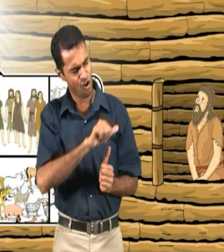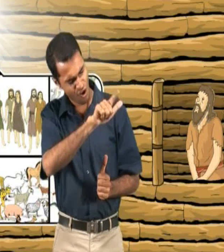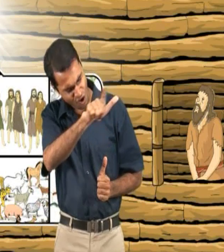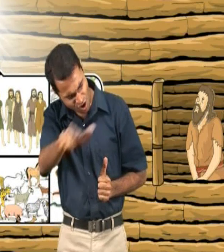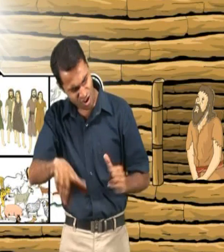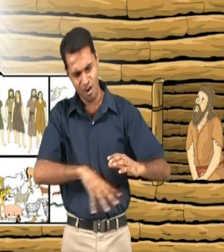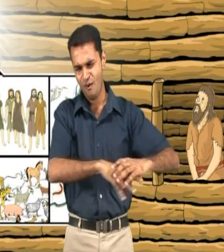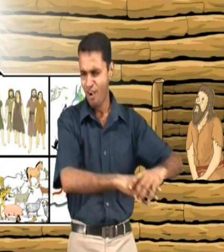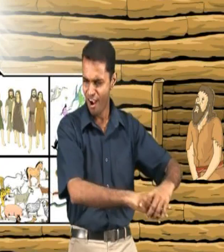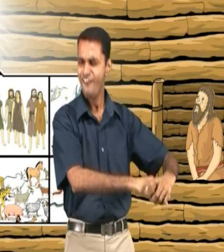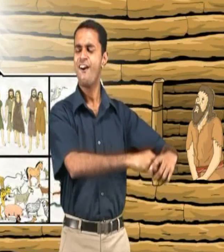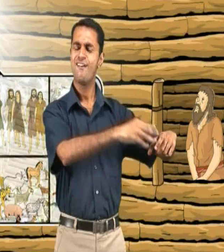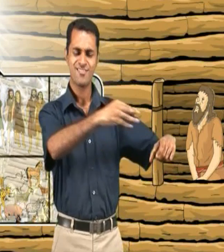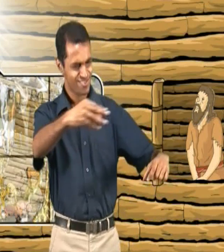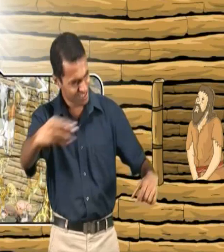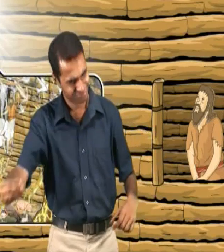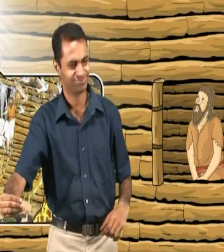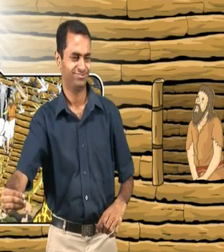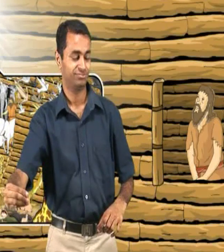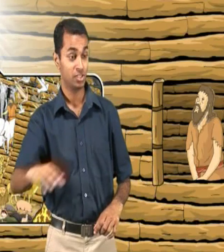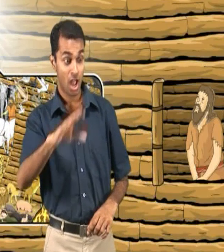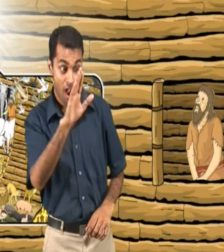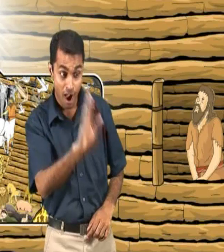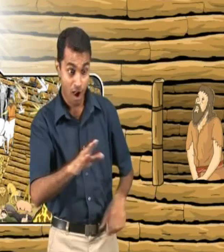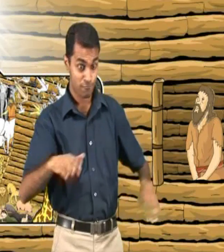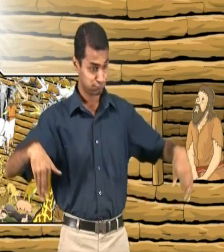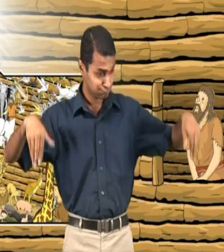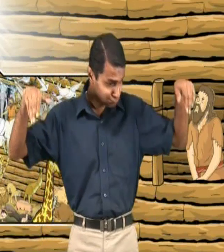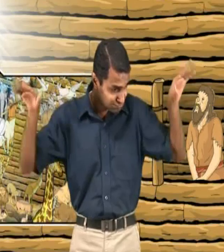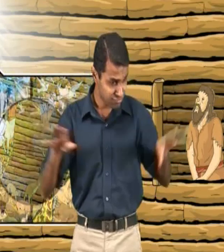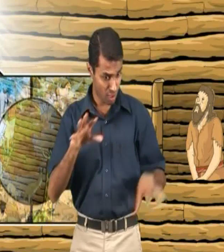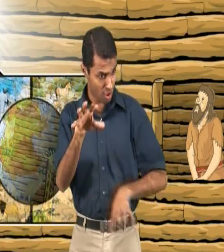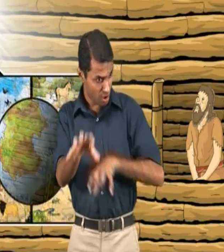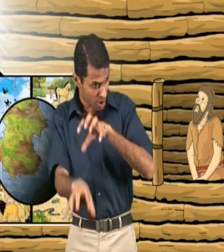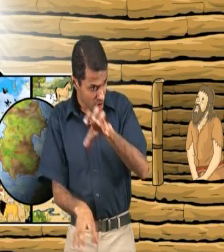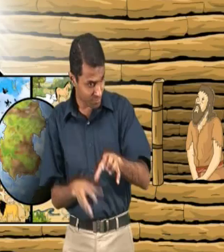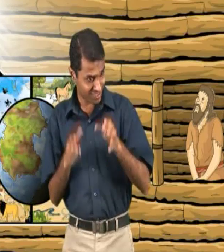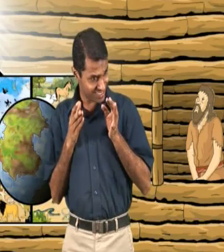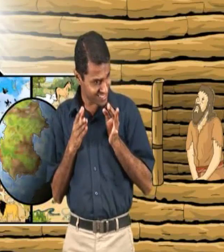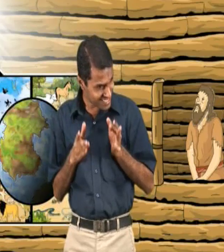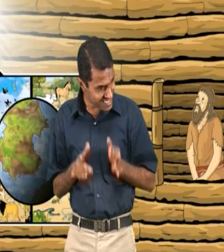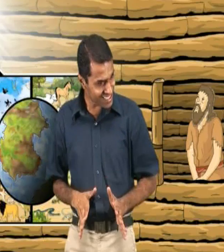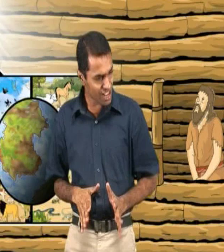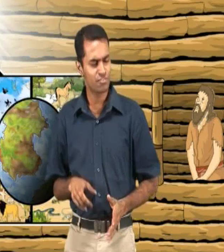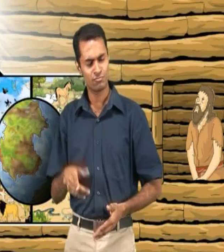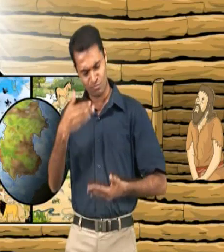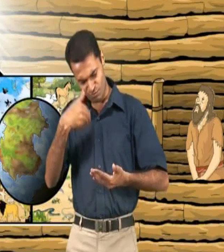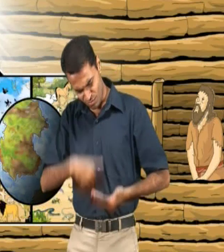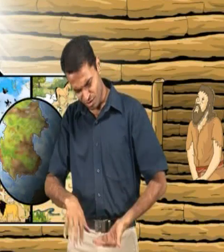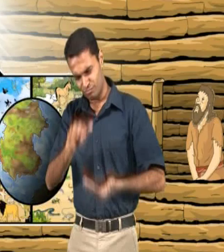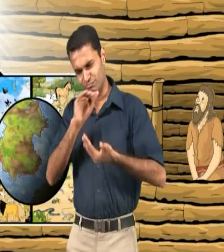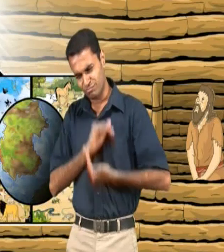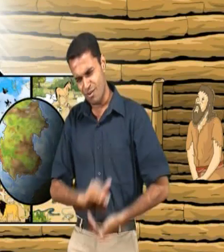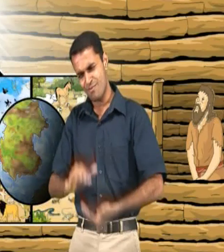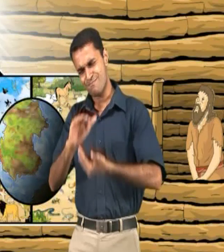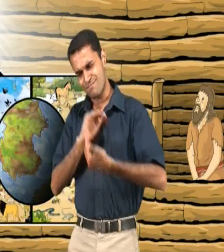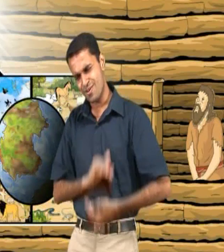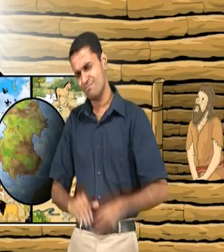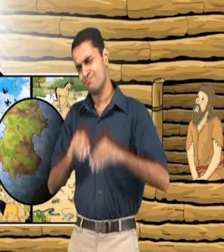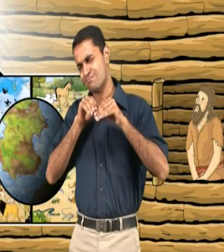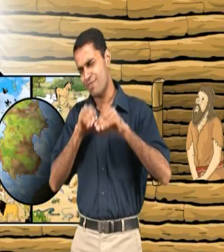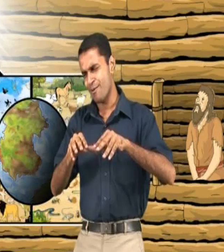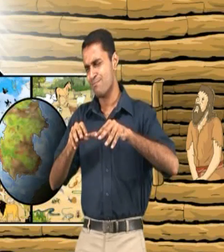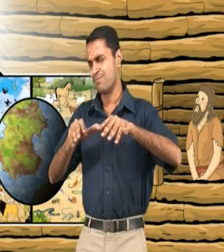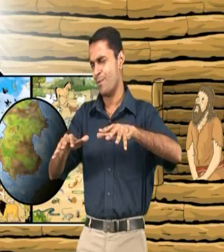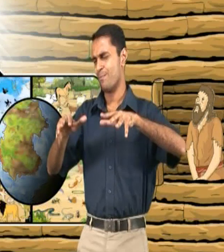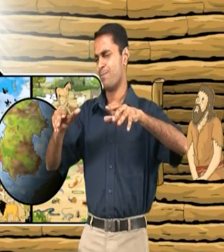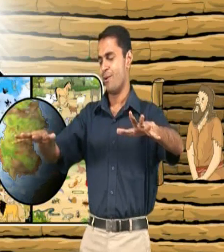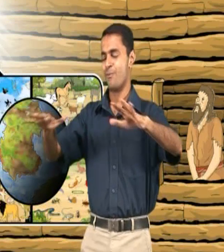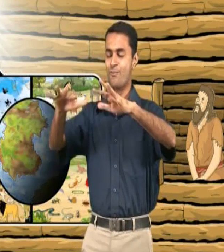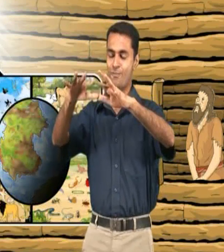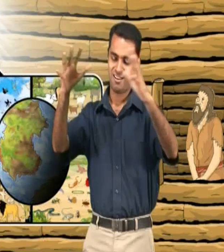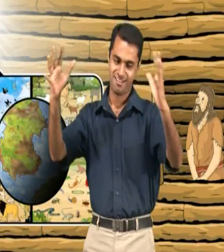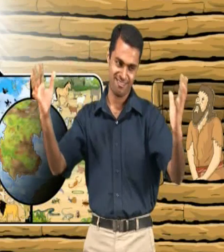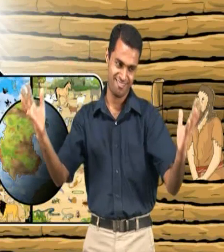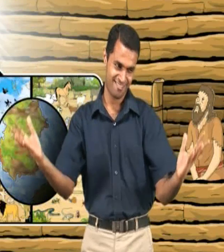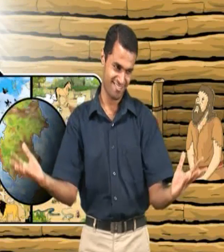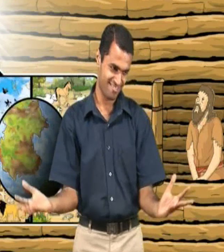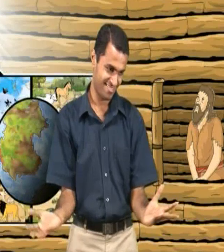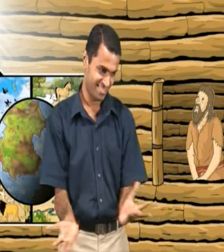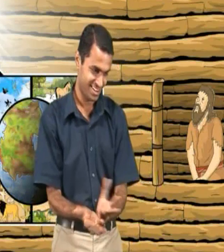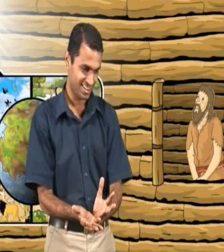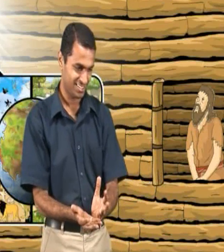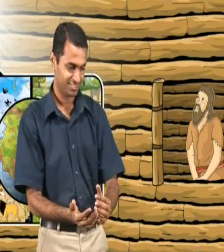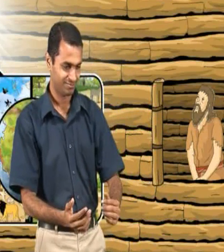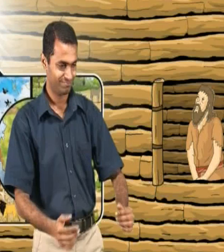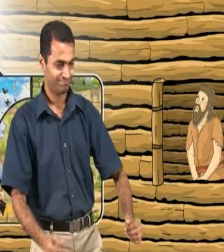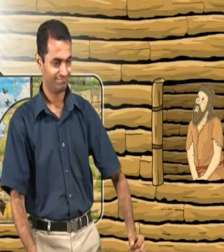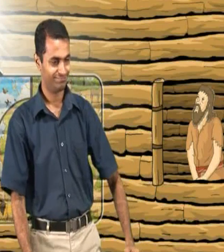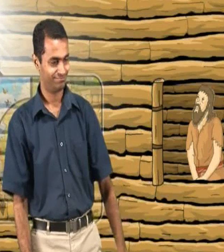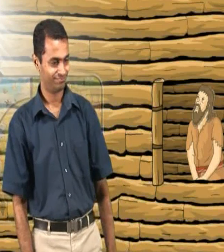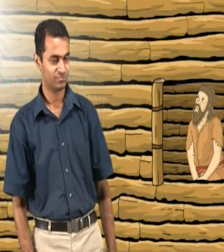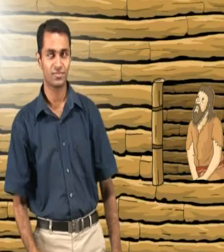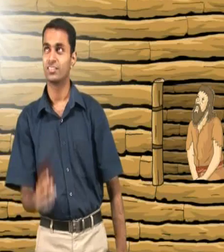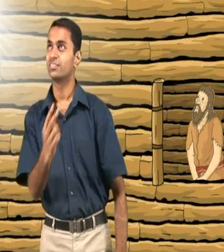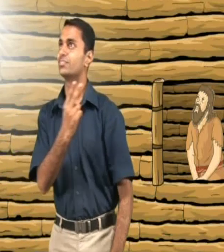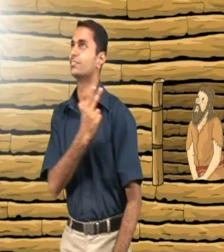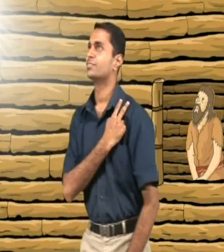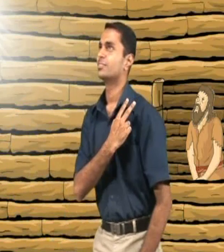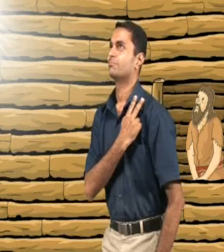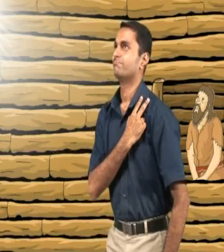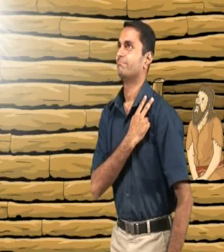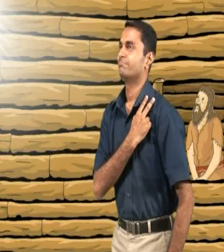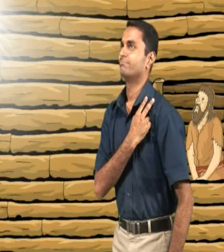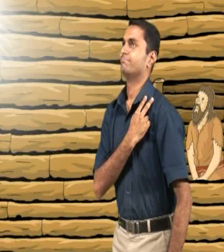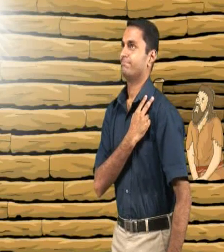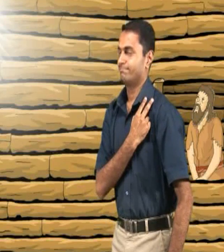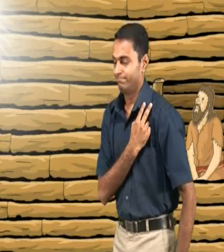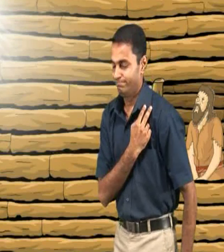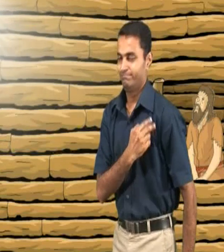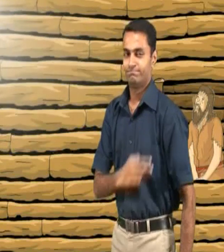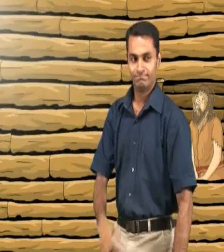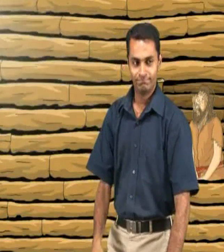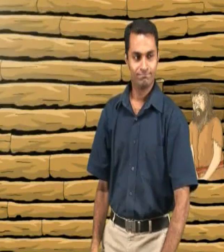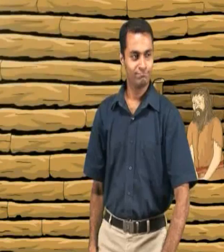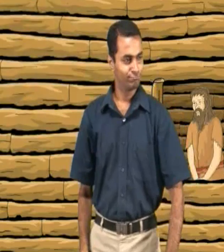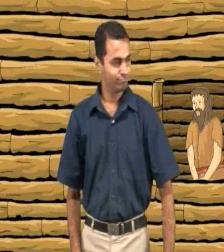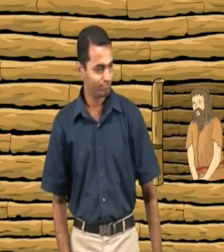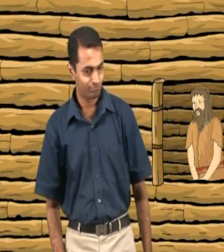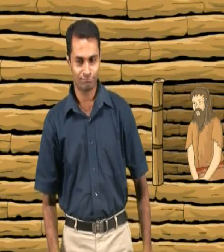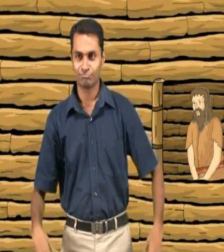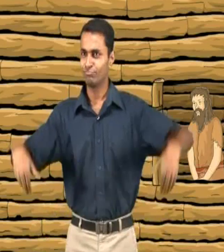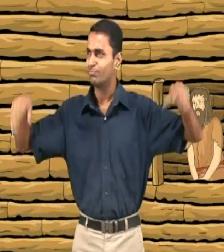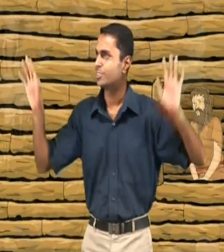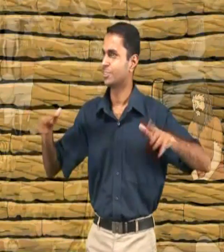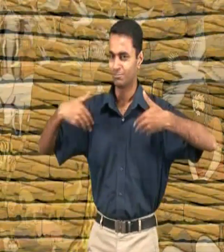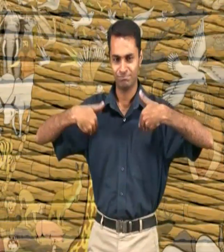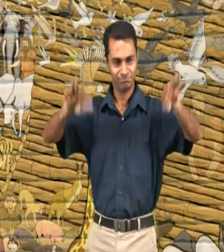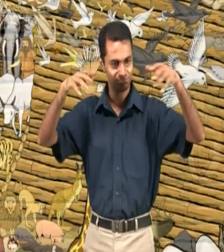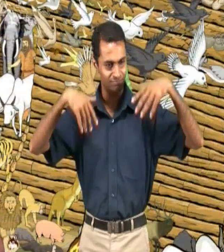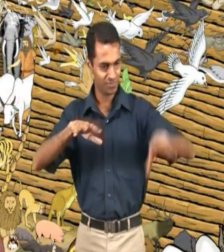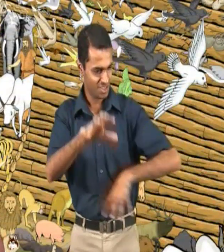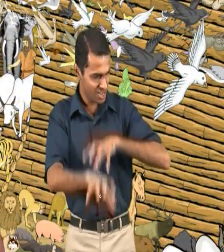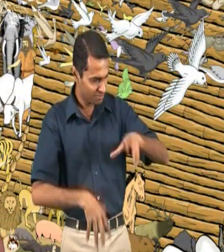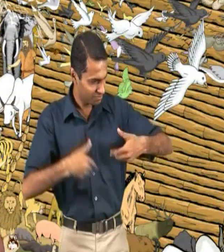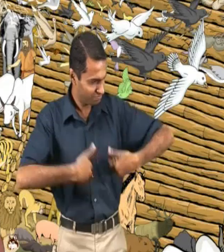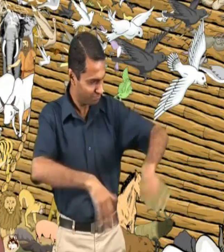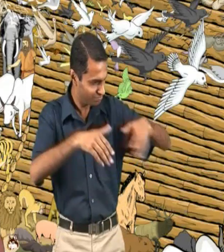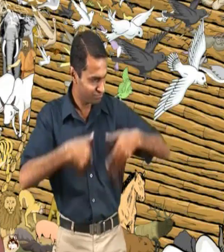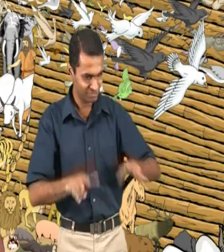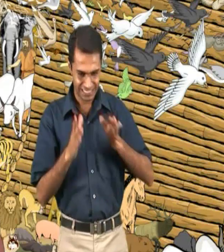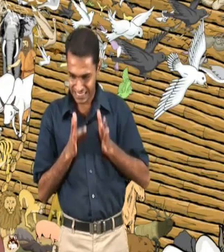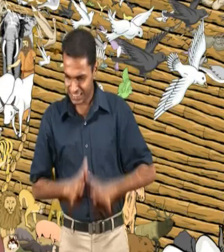Bring out all the living creatures that are with you—birds, livestock, and everything that crawls upon the ground—so that they can spread out over the earth and be fruitful and multiply upon it.” So Noah came out, along with his sons and his wife and his sons’ wives.